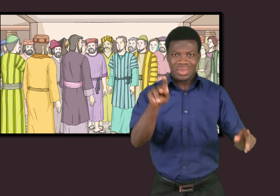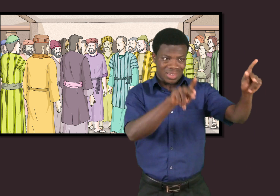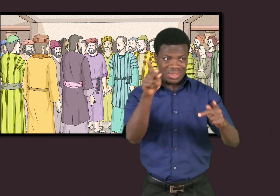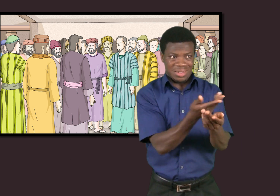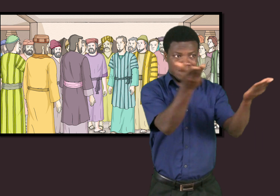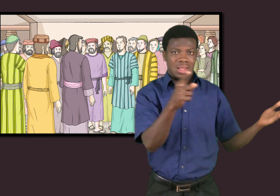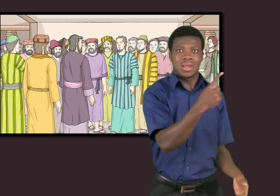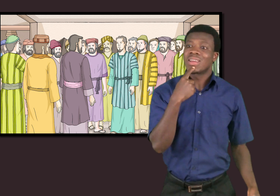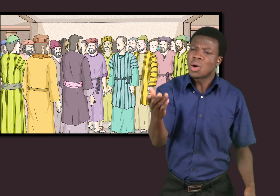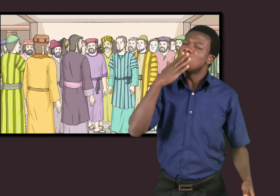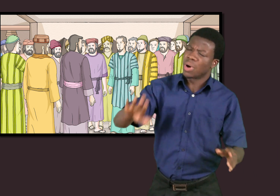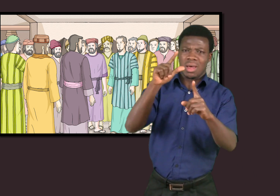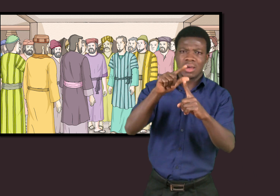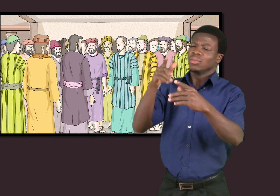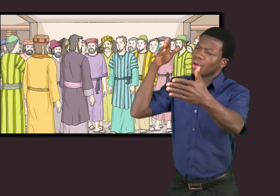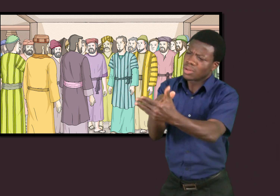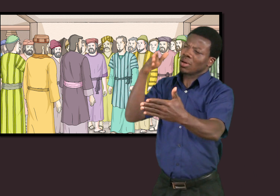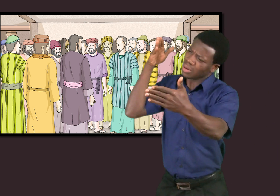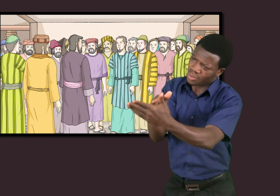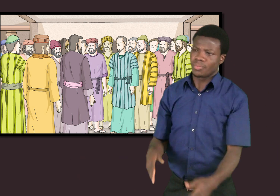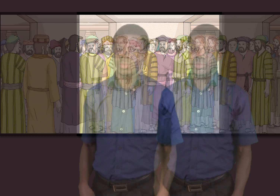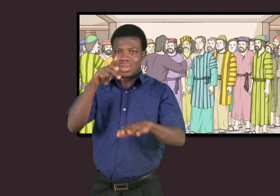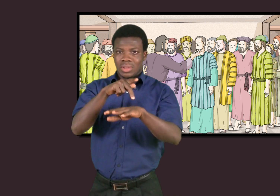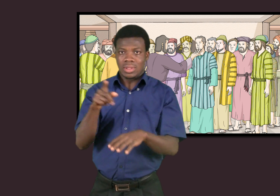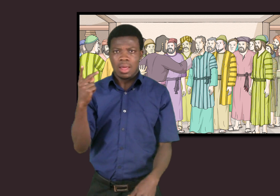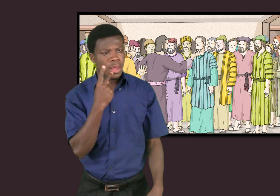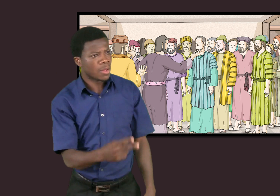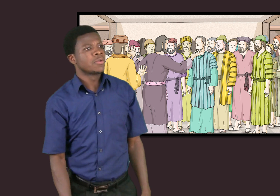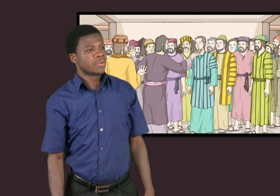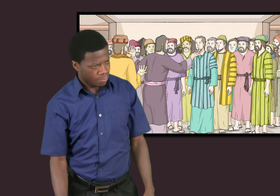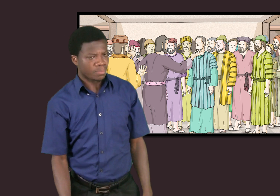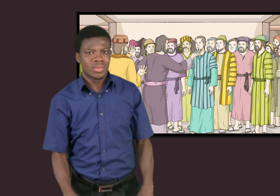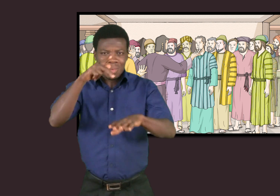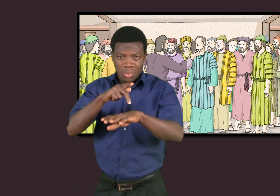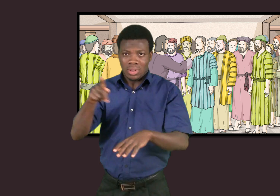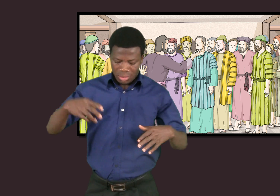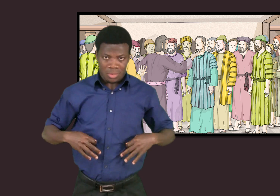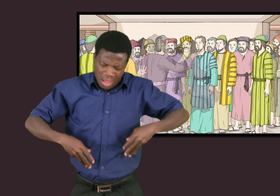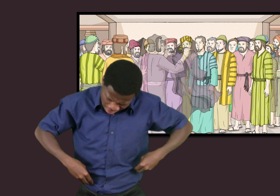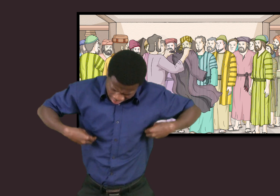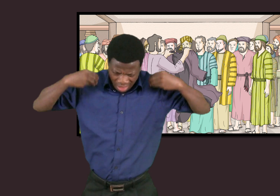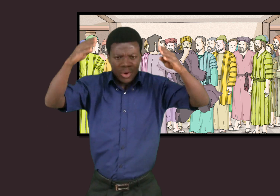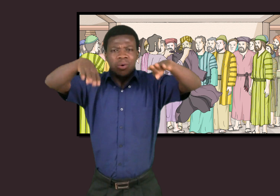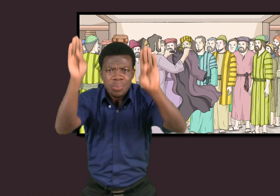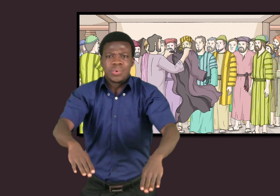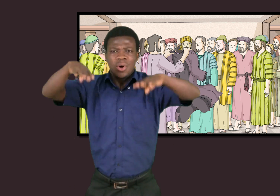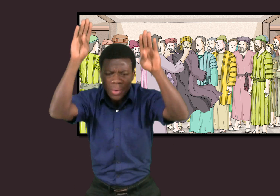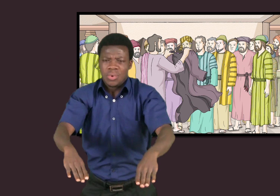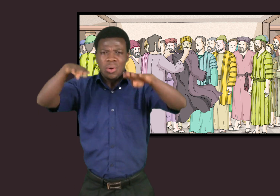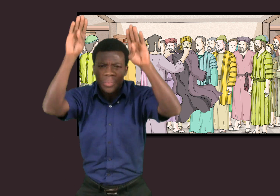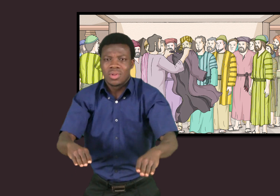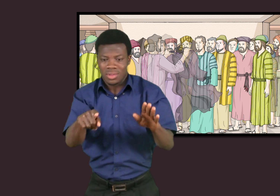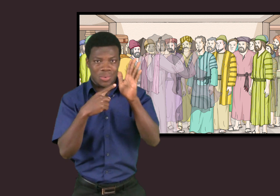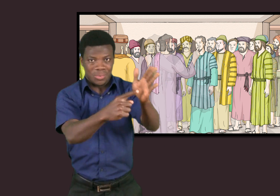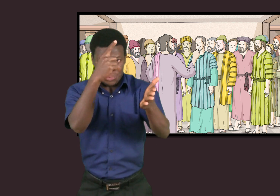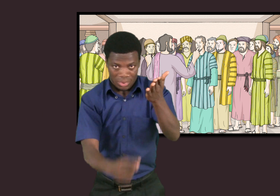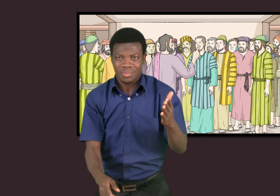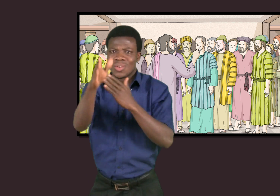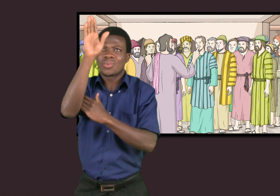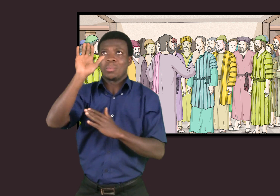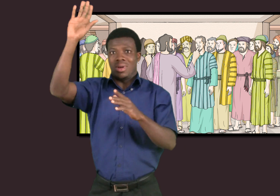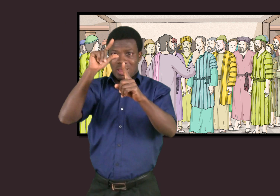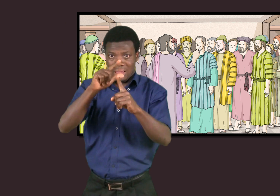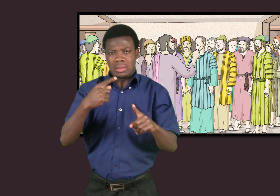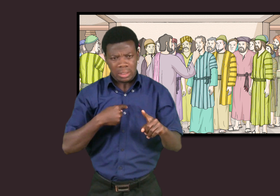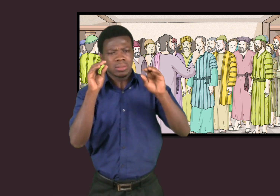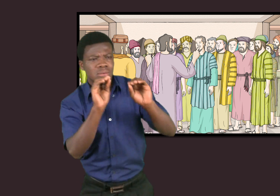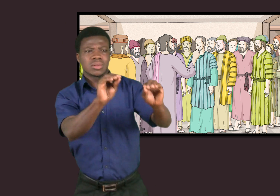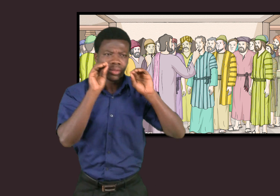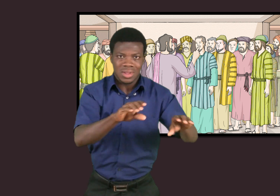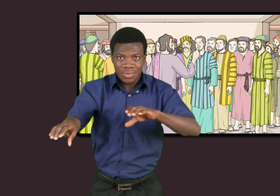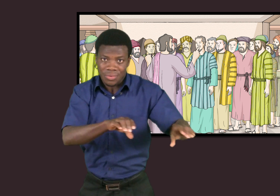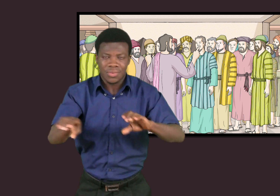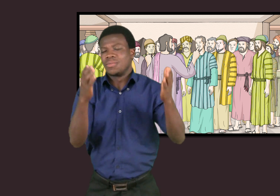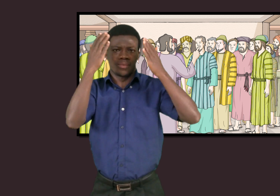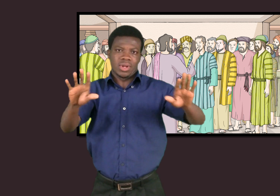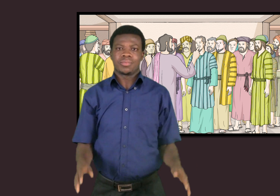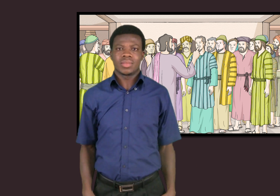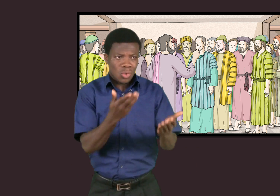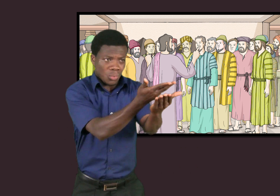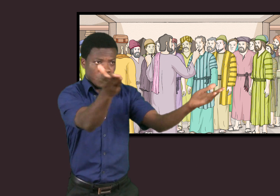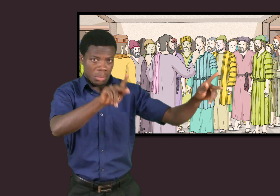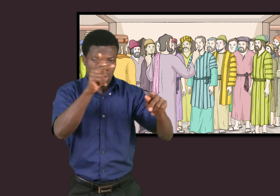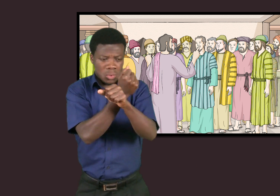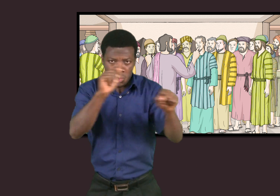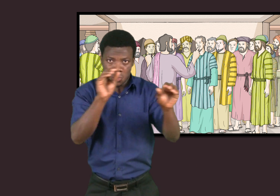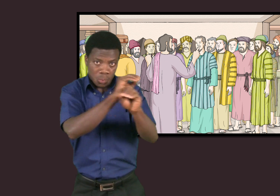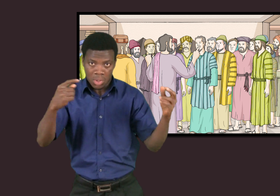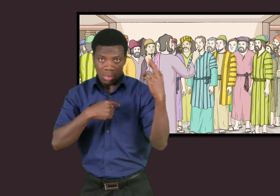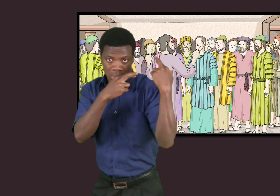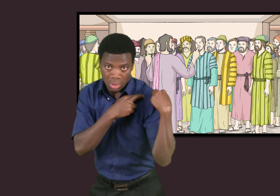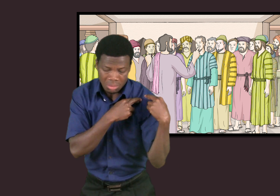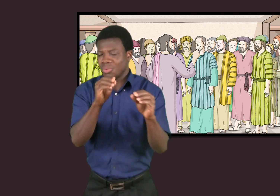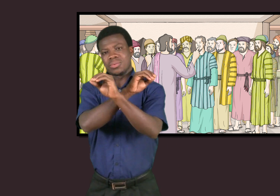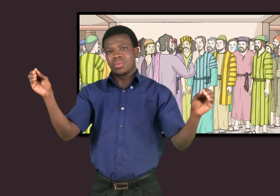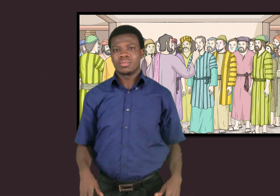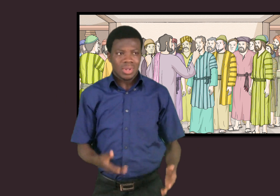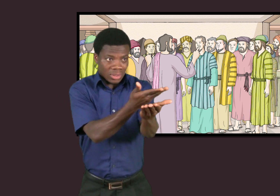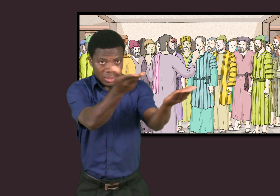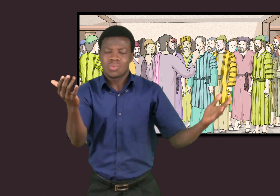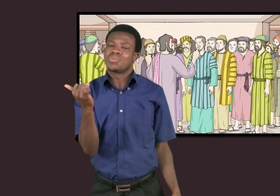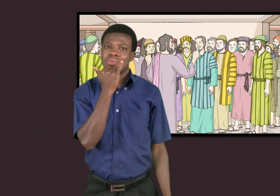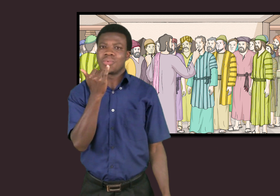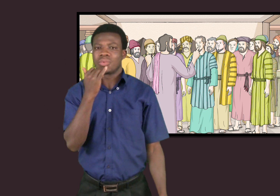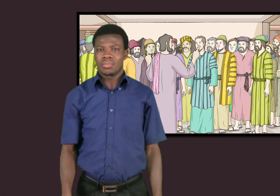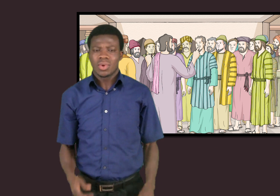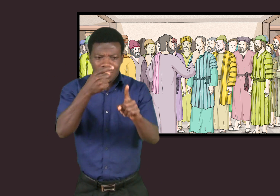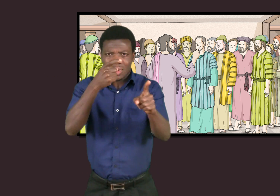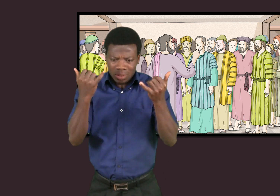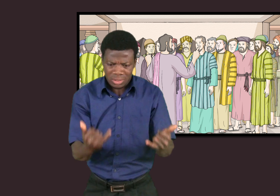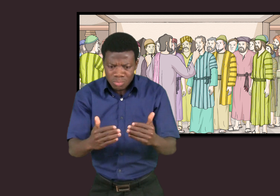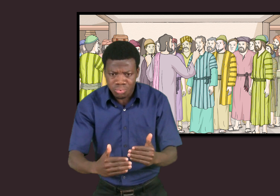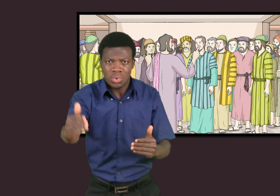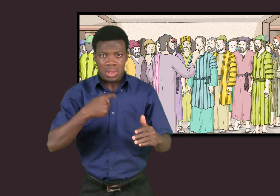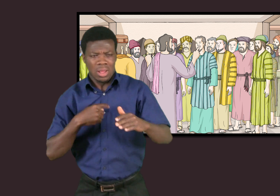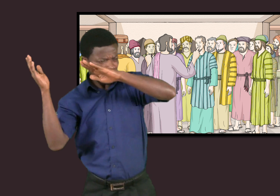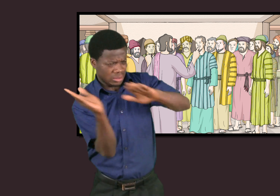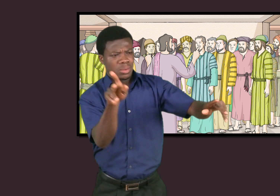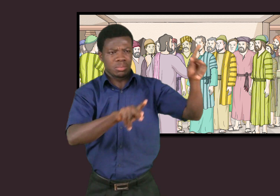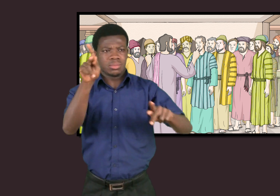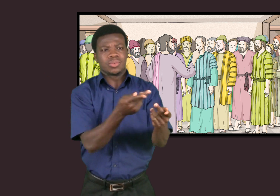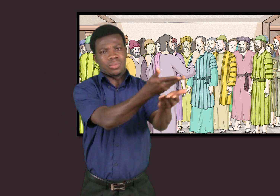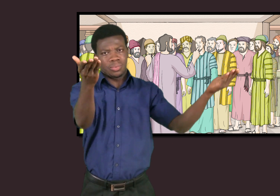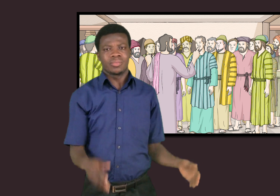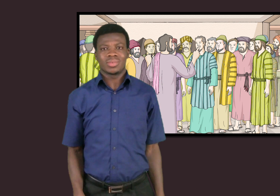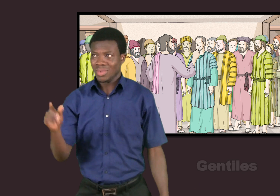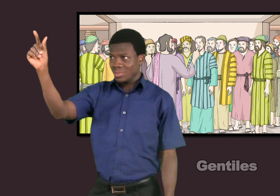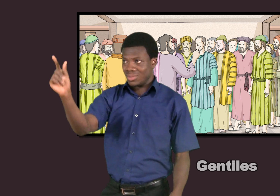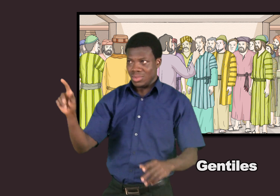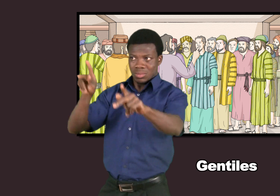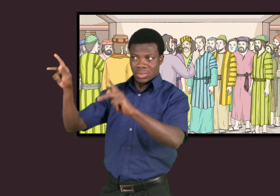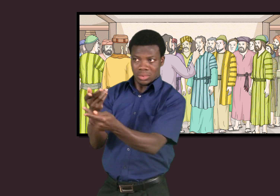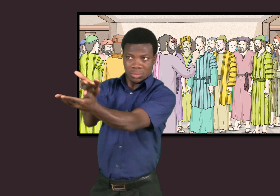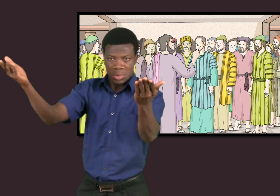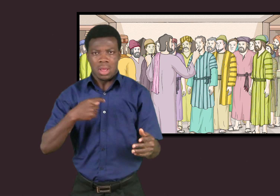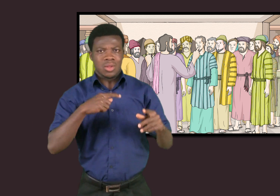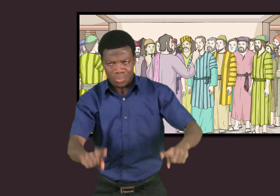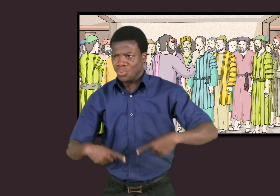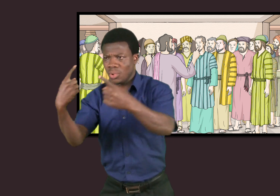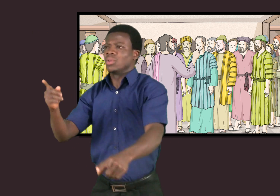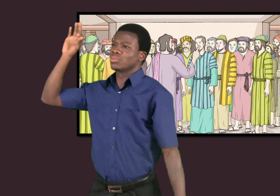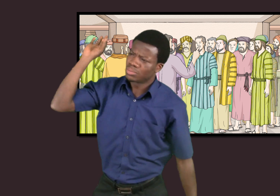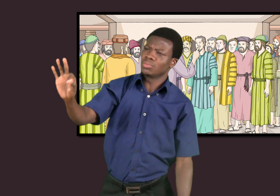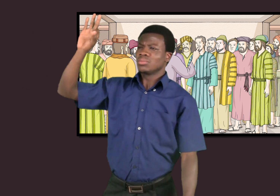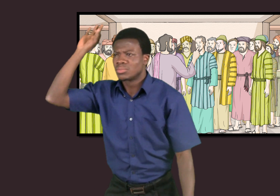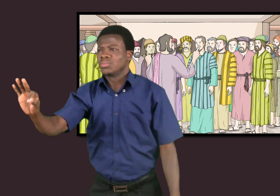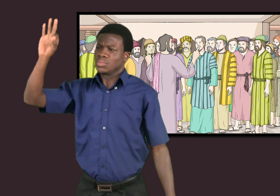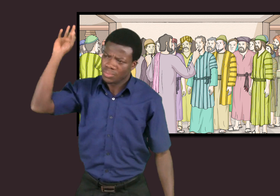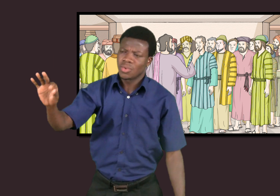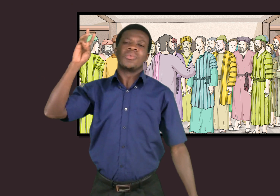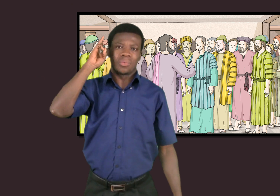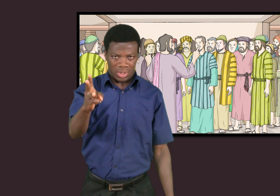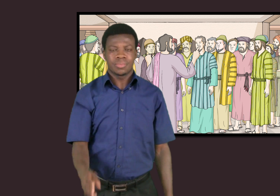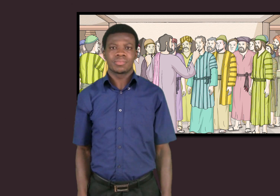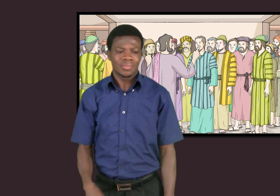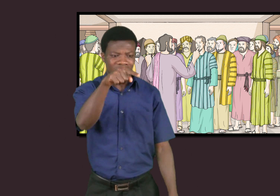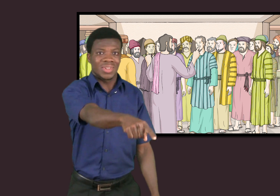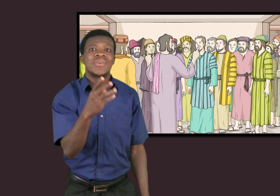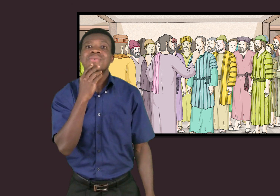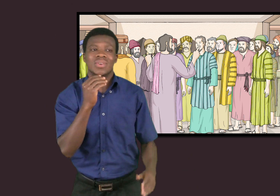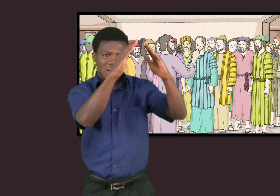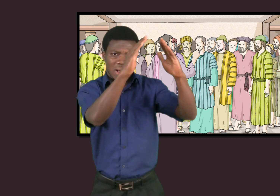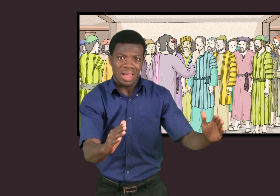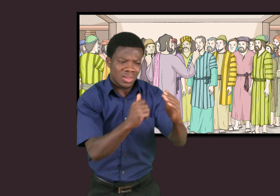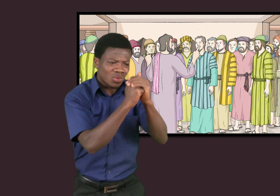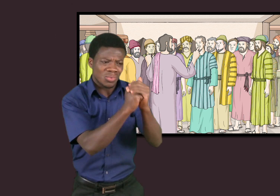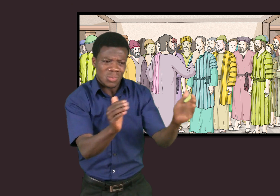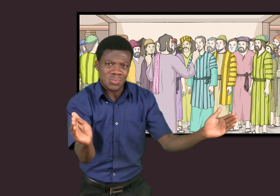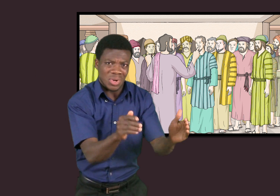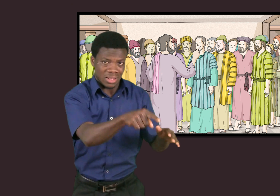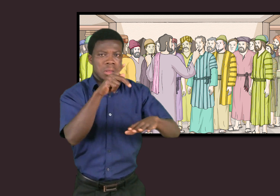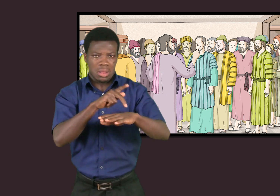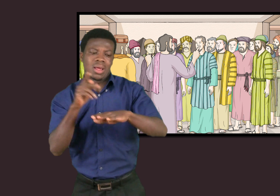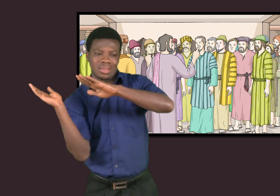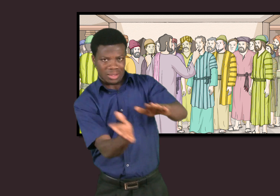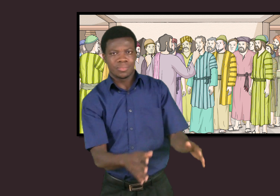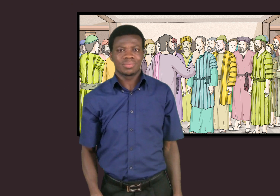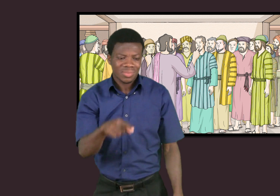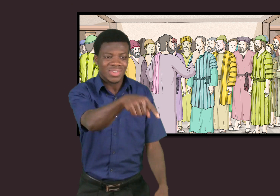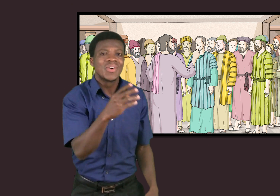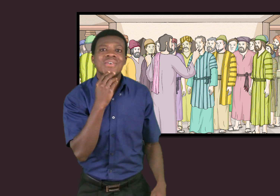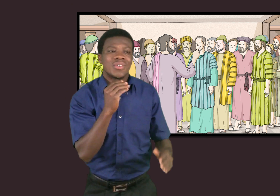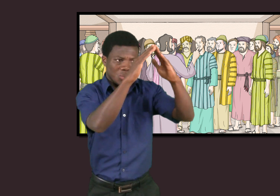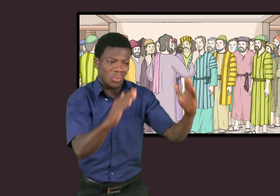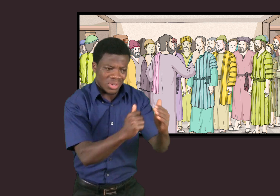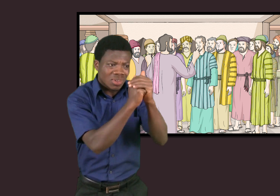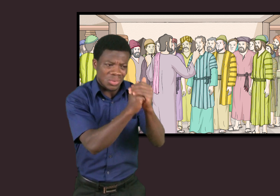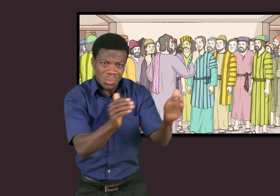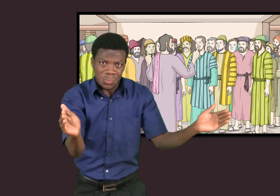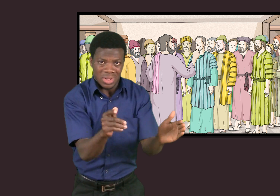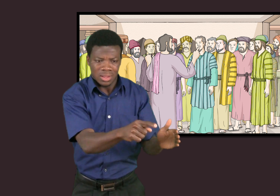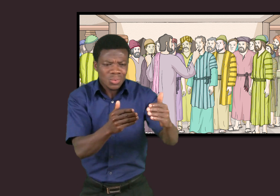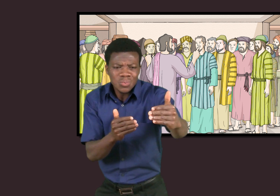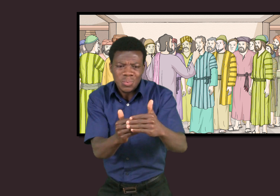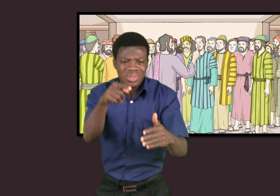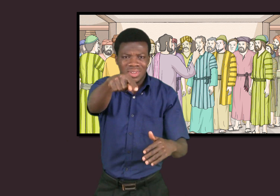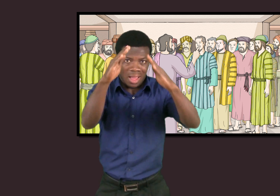But when they opposed and insulted him, he shook out his garments and told them, “Your blood be on your own heads! I am innocent of it.